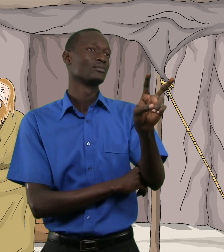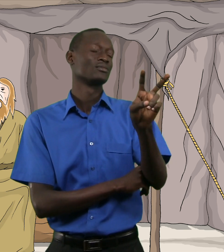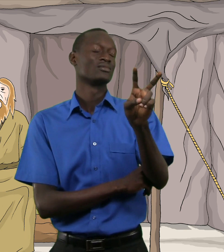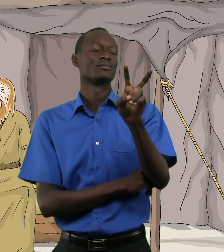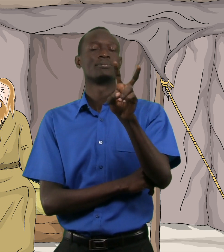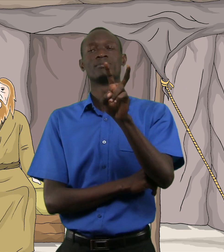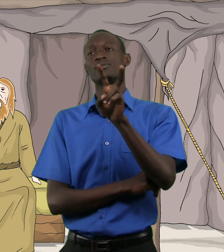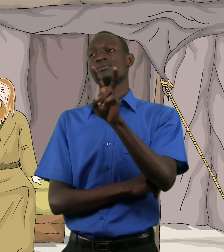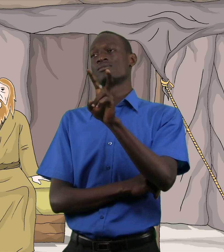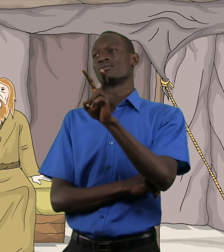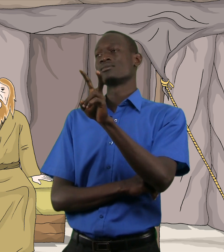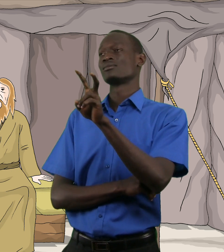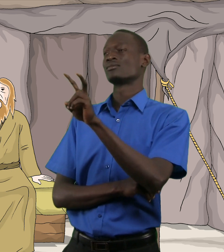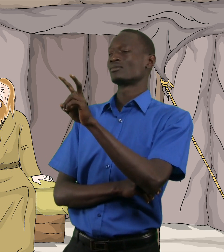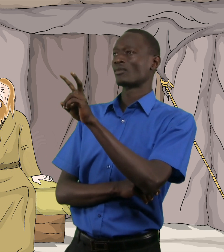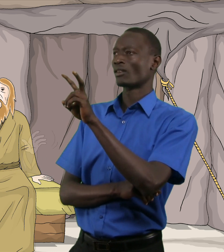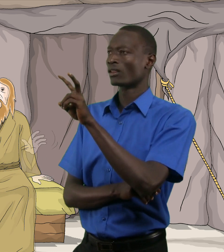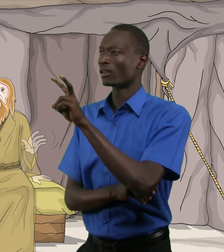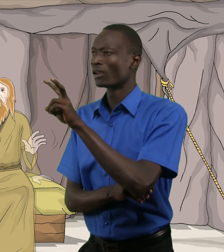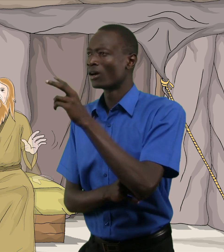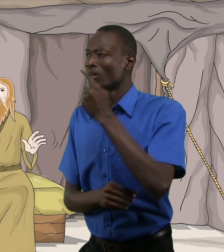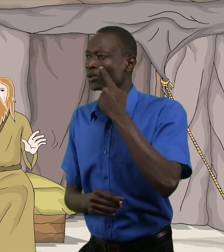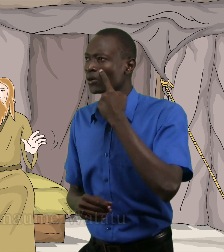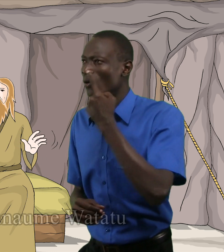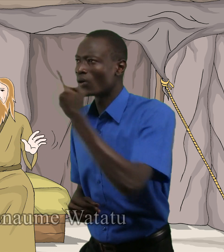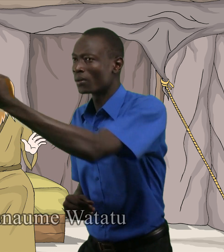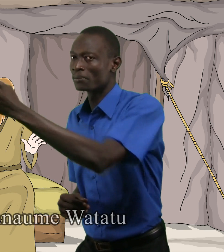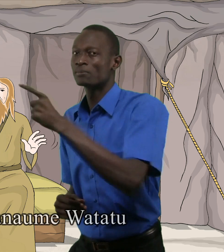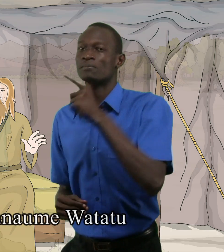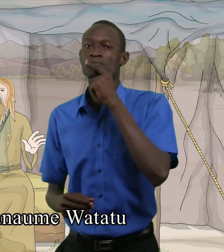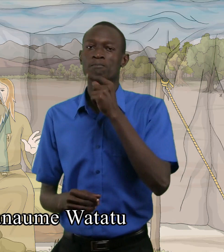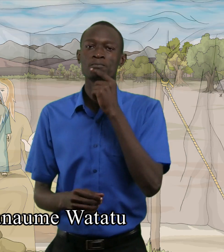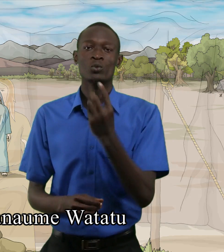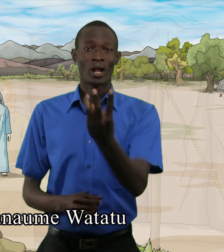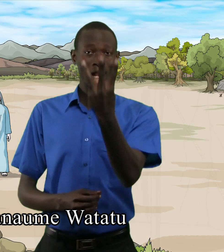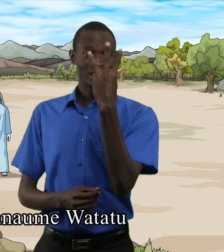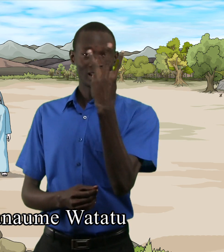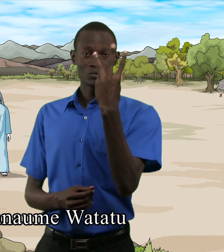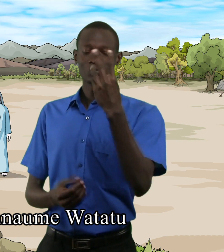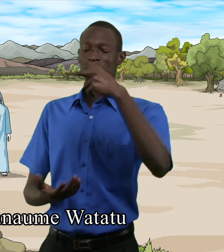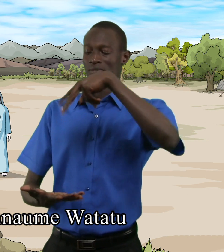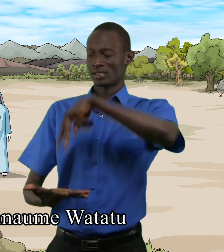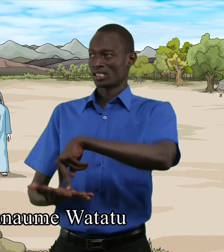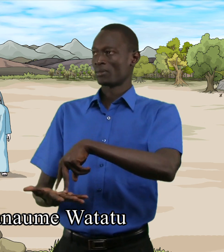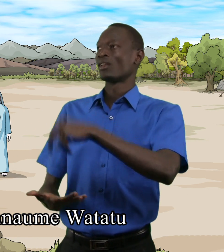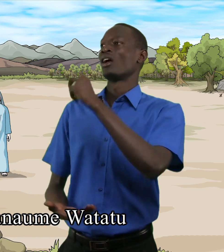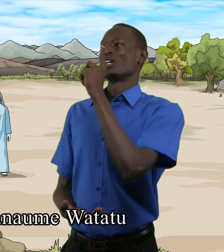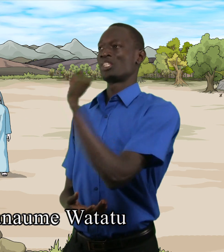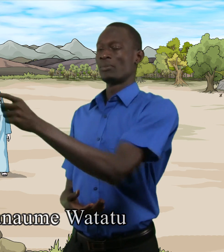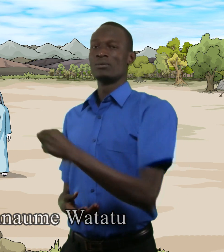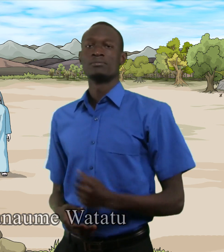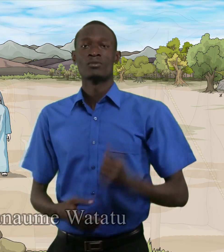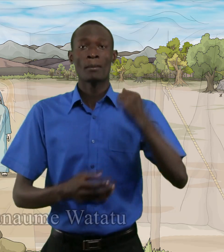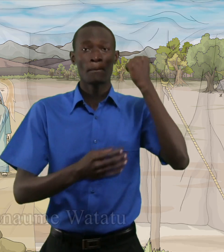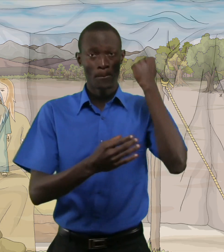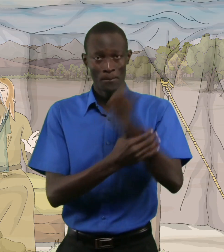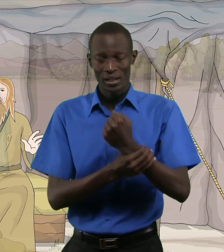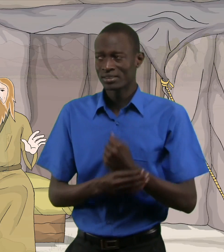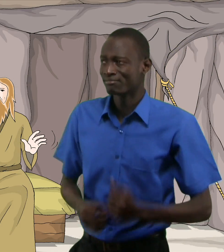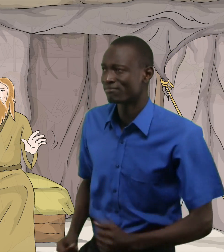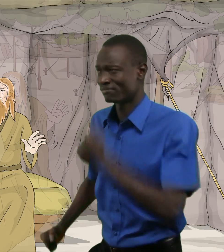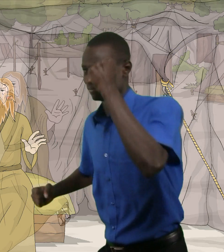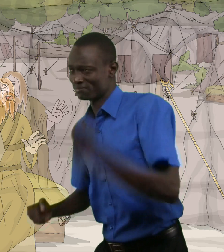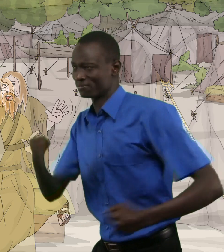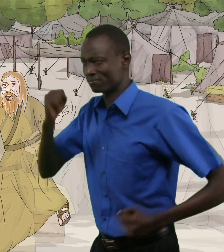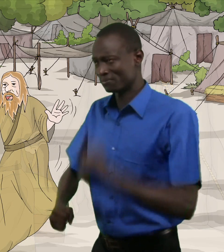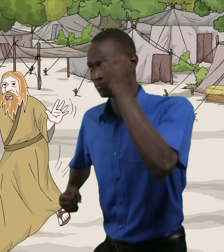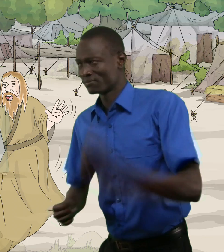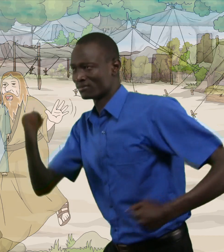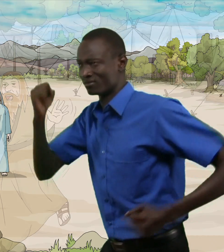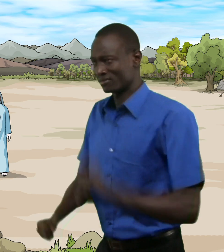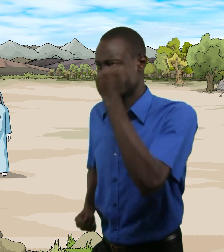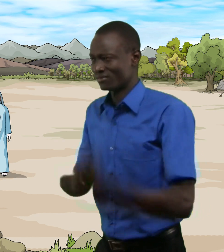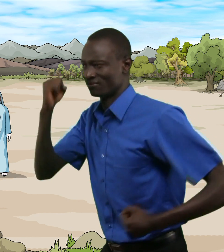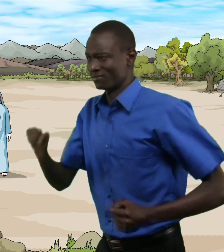And Abraham looked up and saw three men standing nearby.